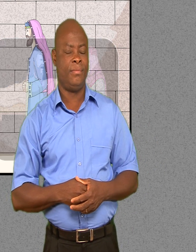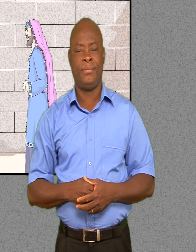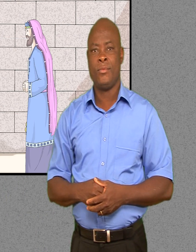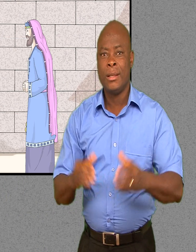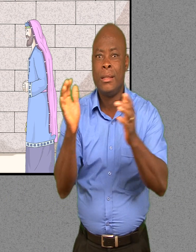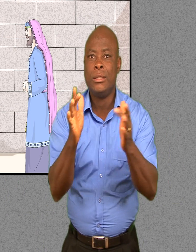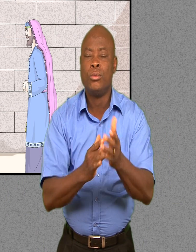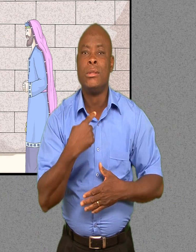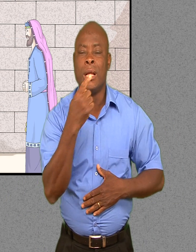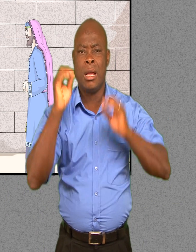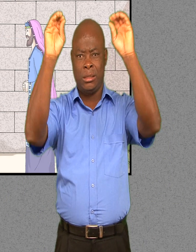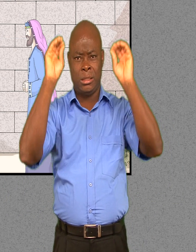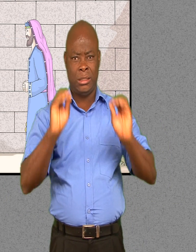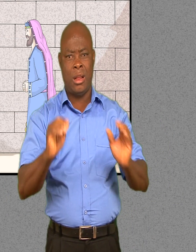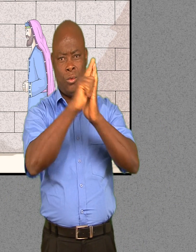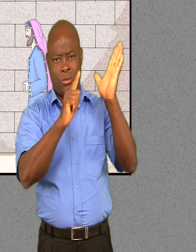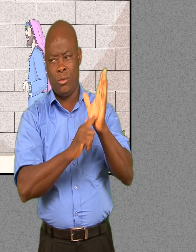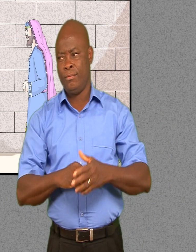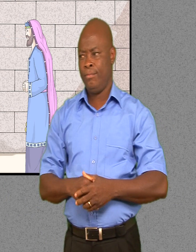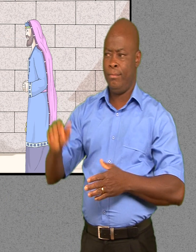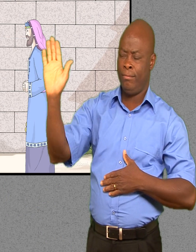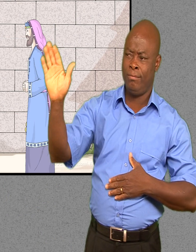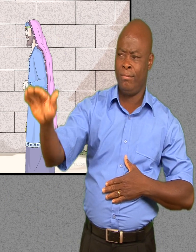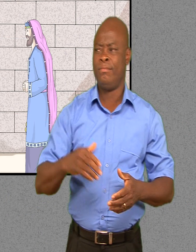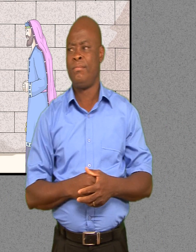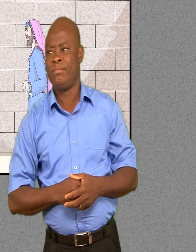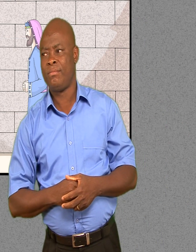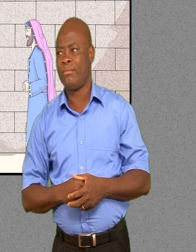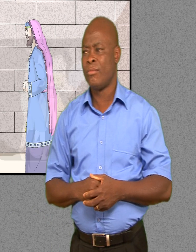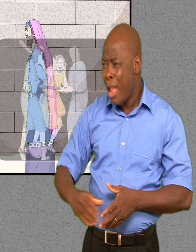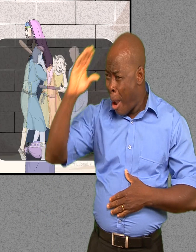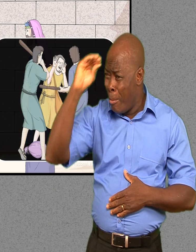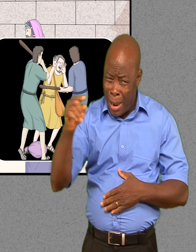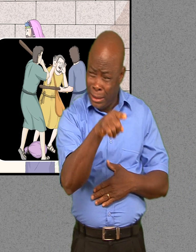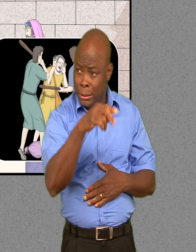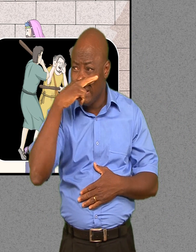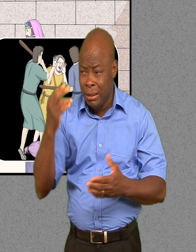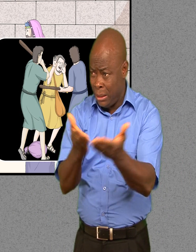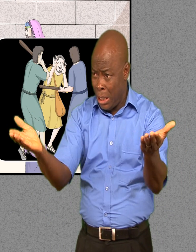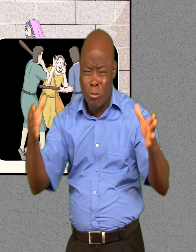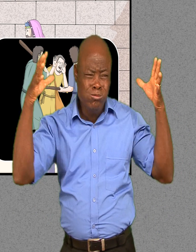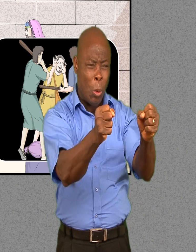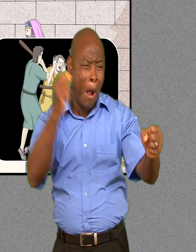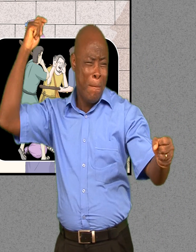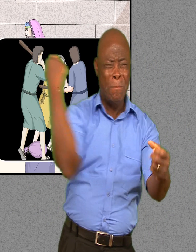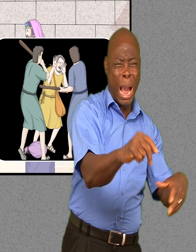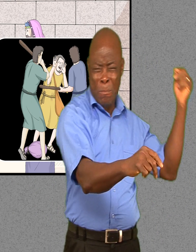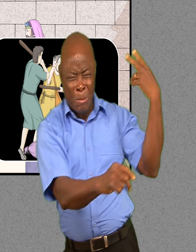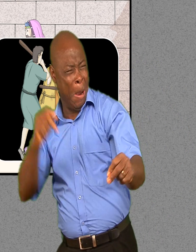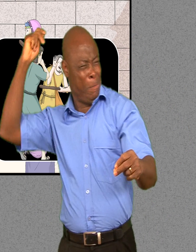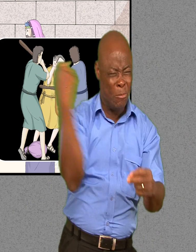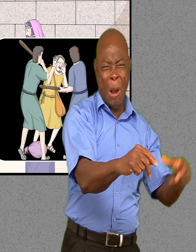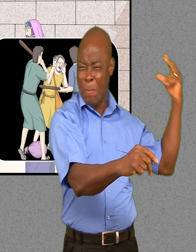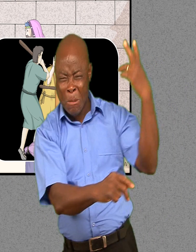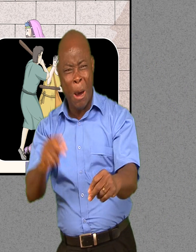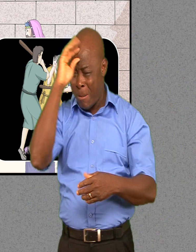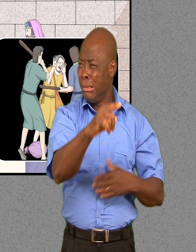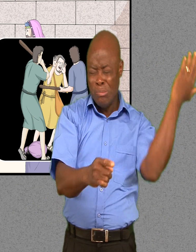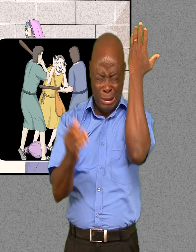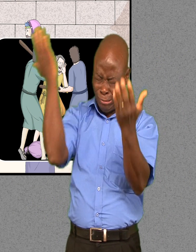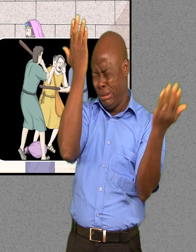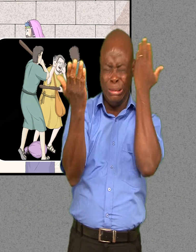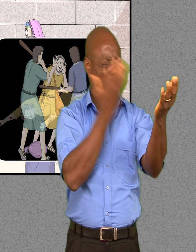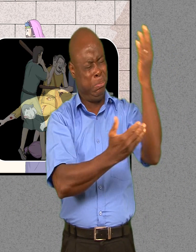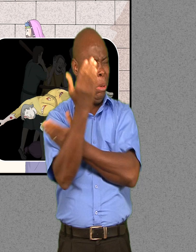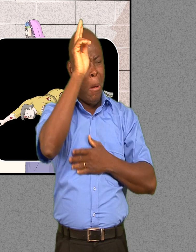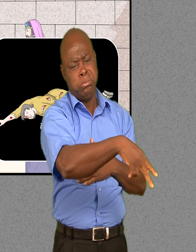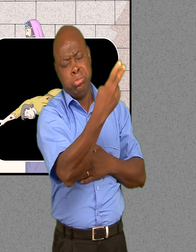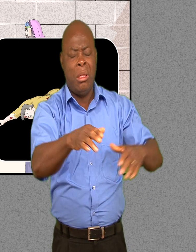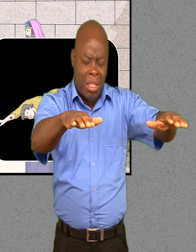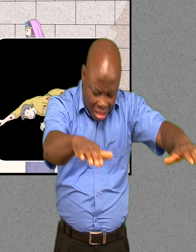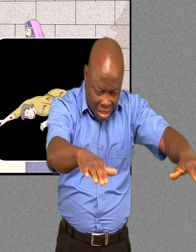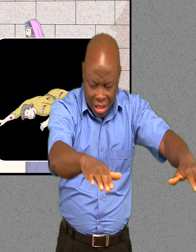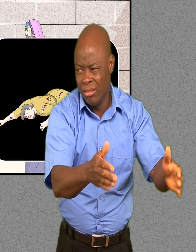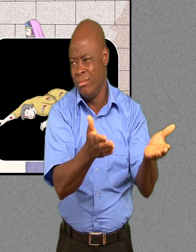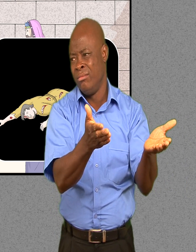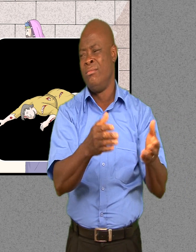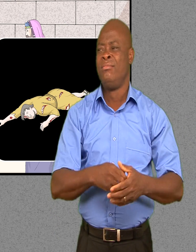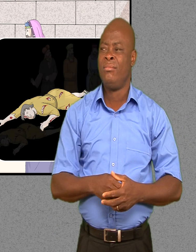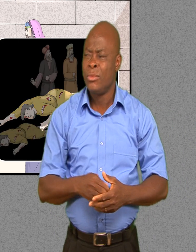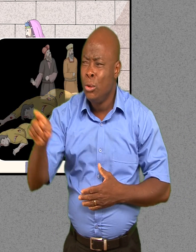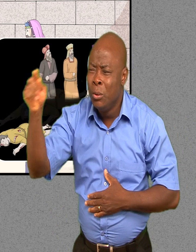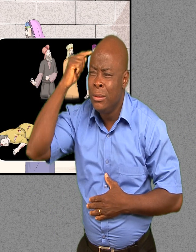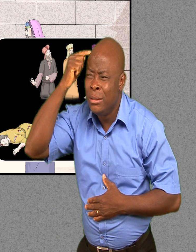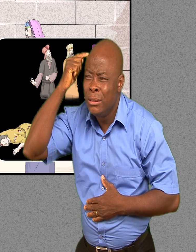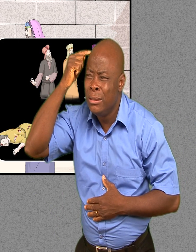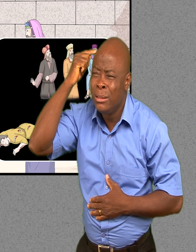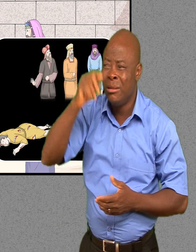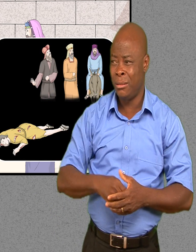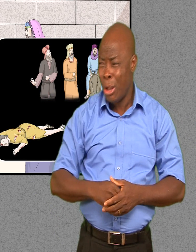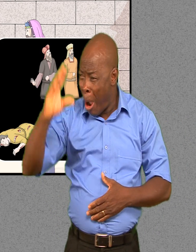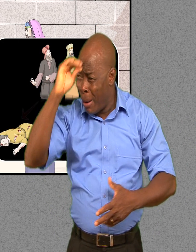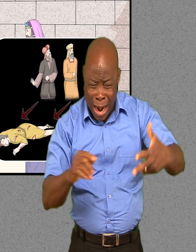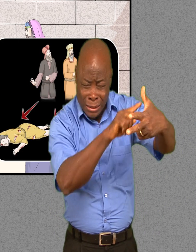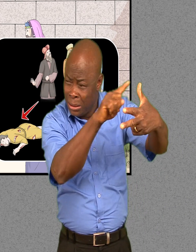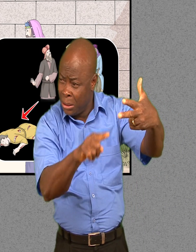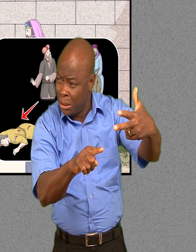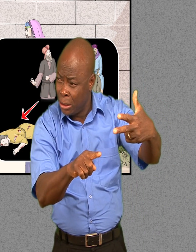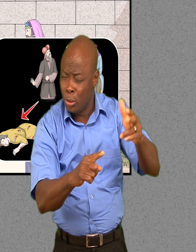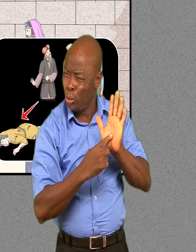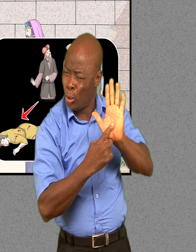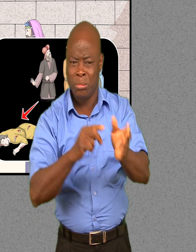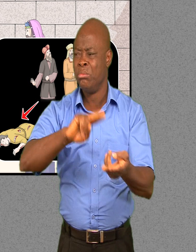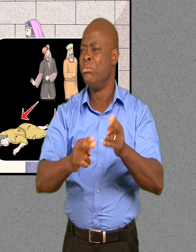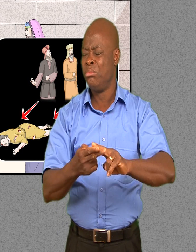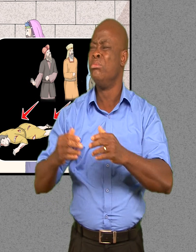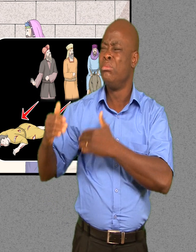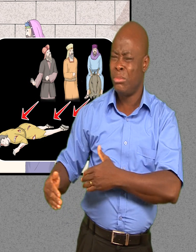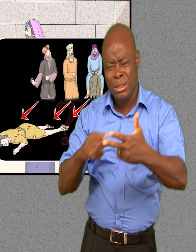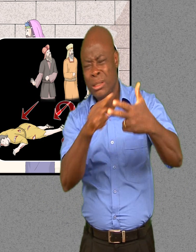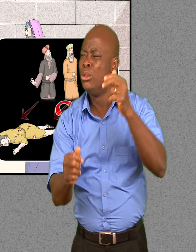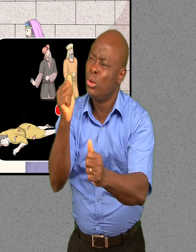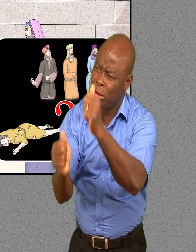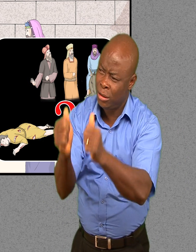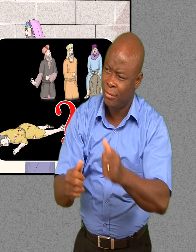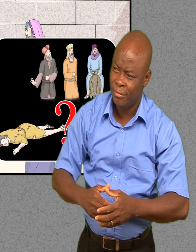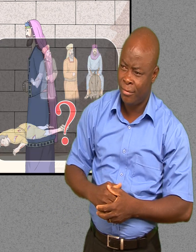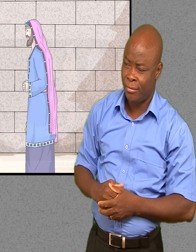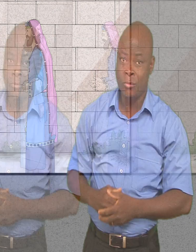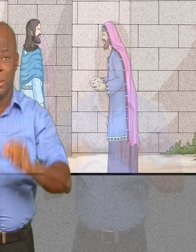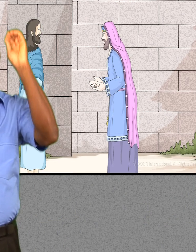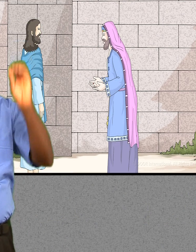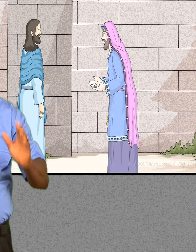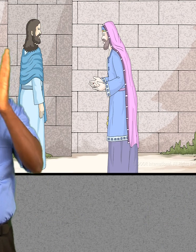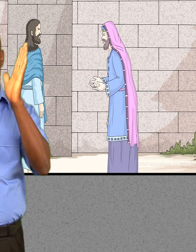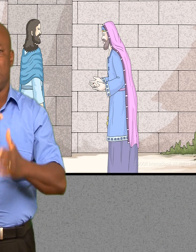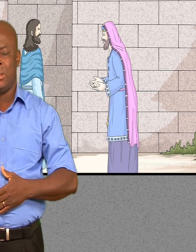Which of these three do you think was a neighbor to the man who fell into the hands of robbers?”